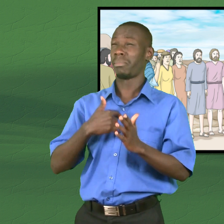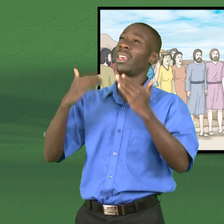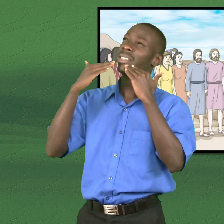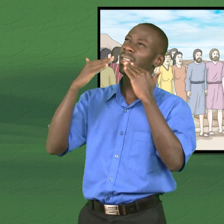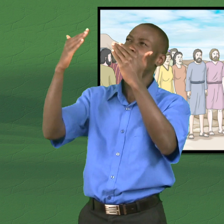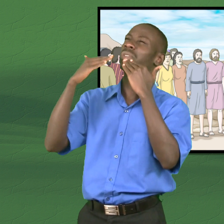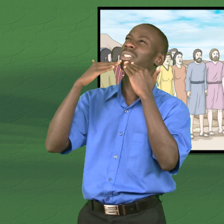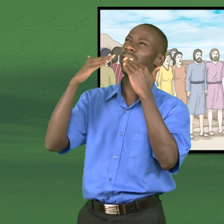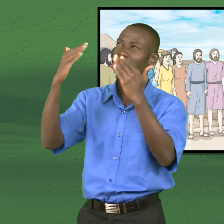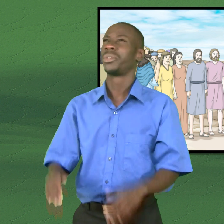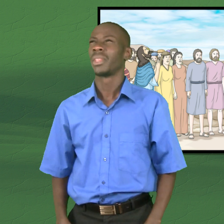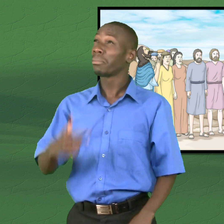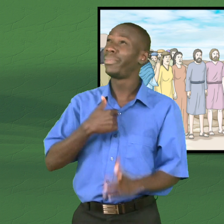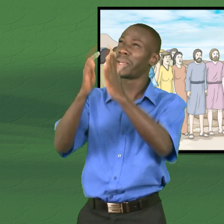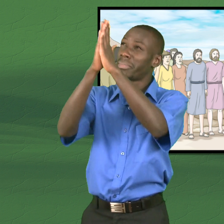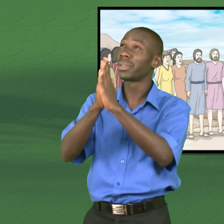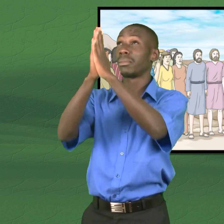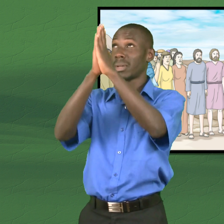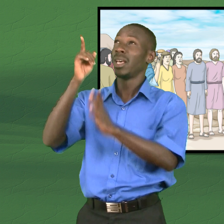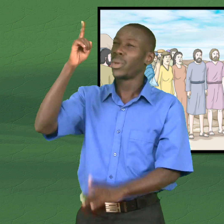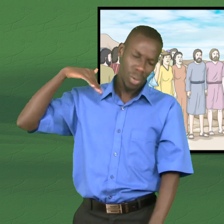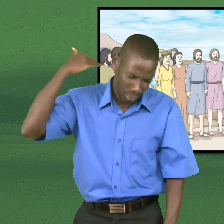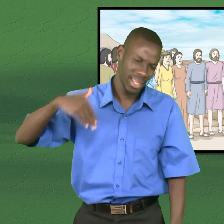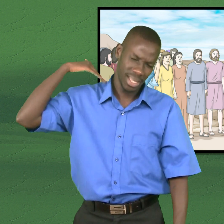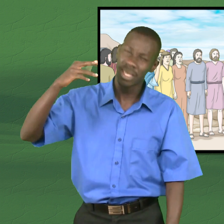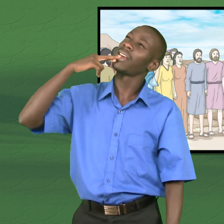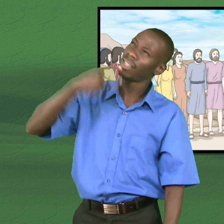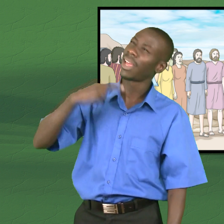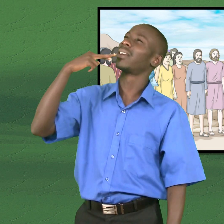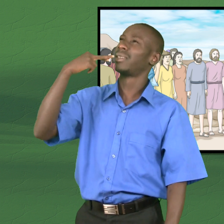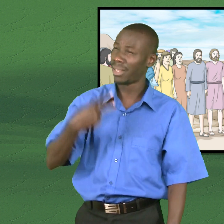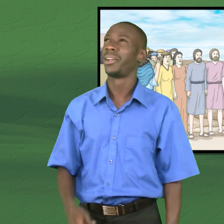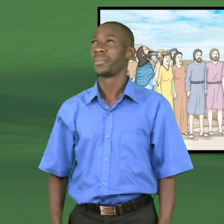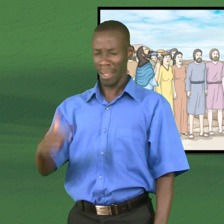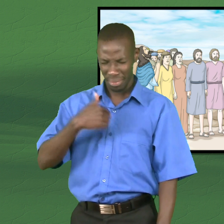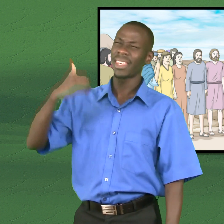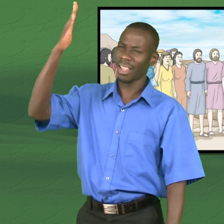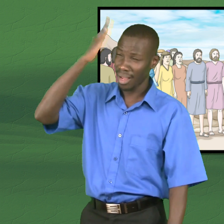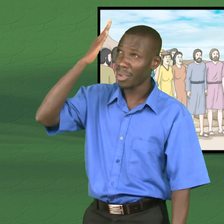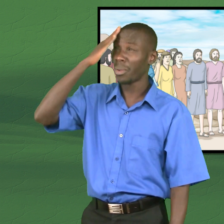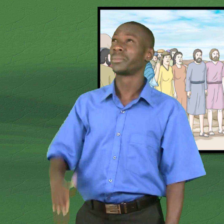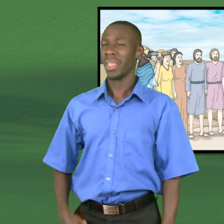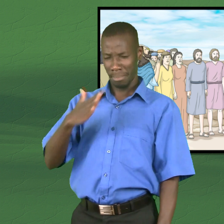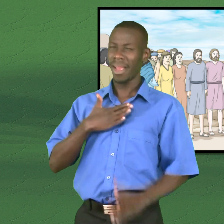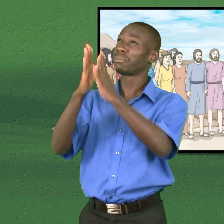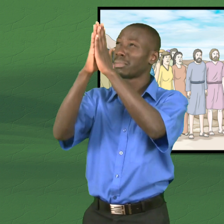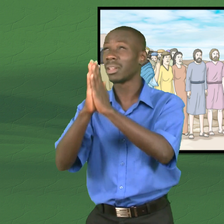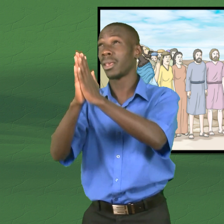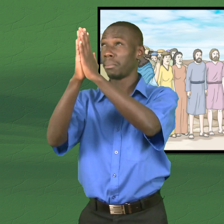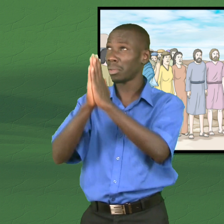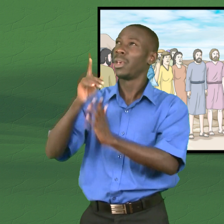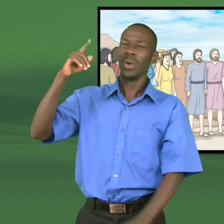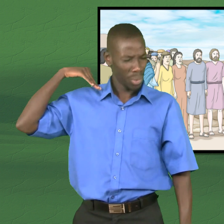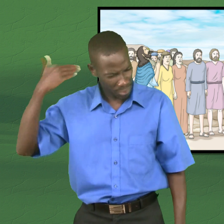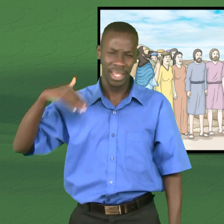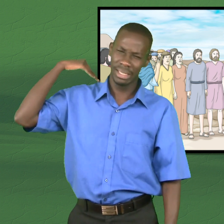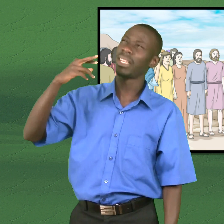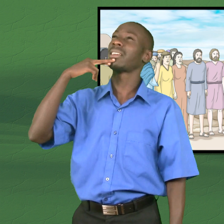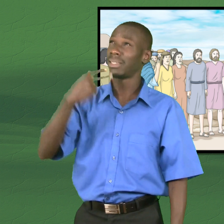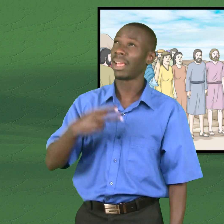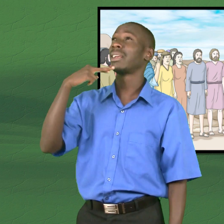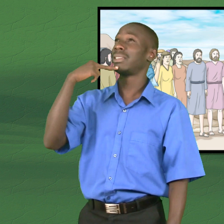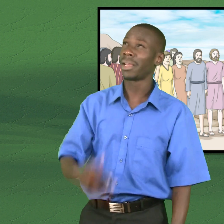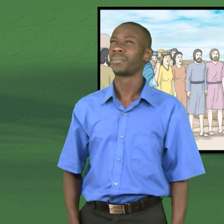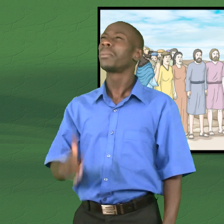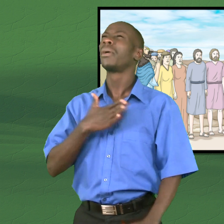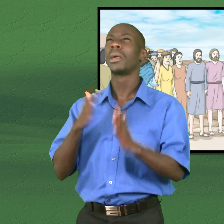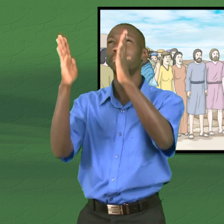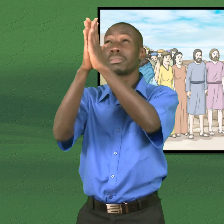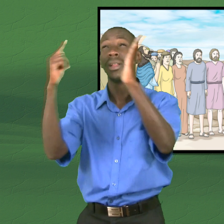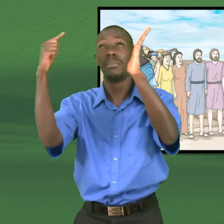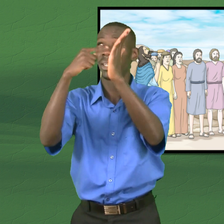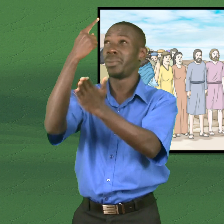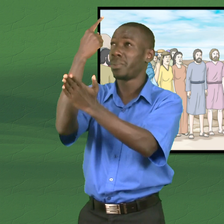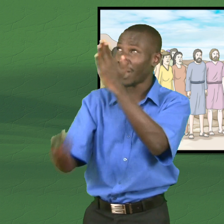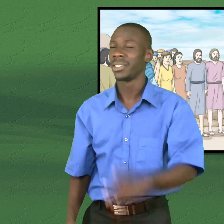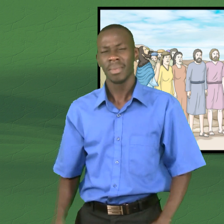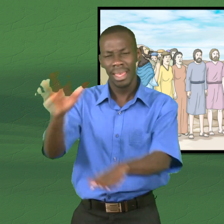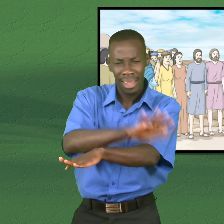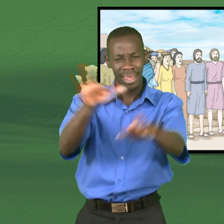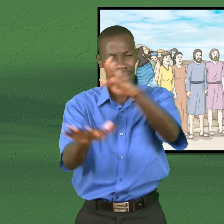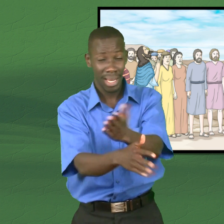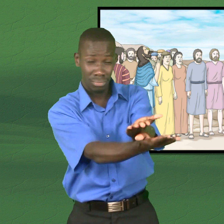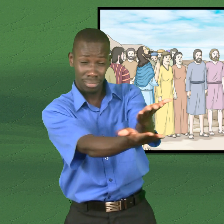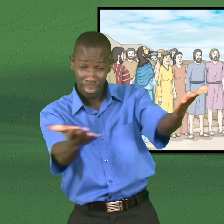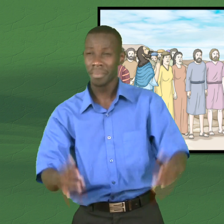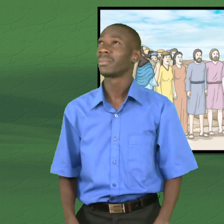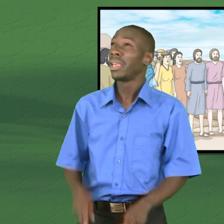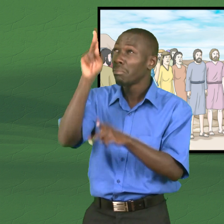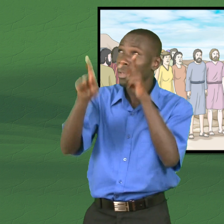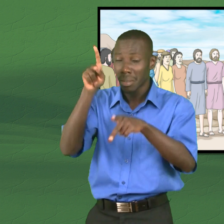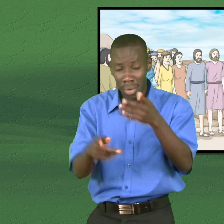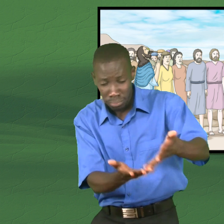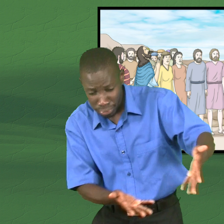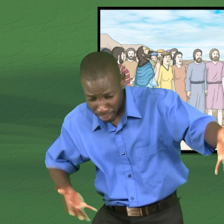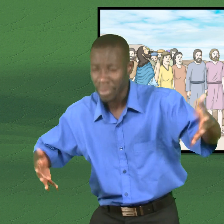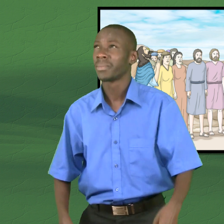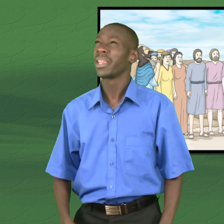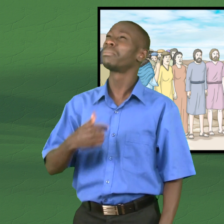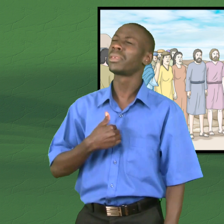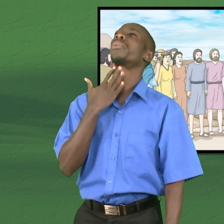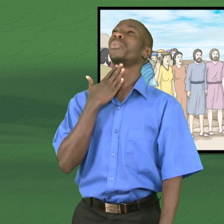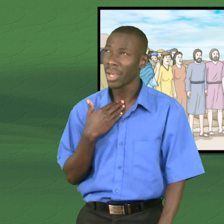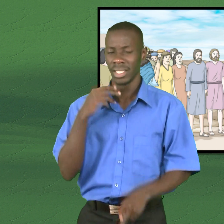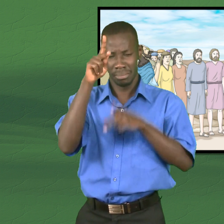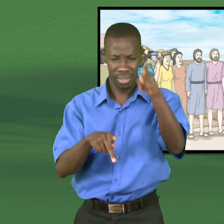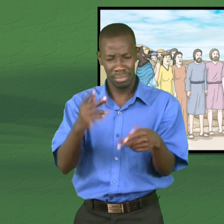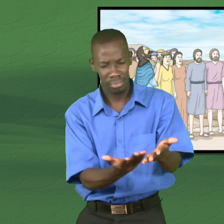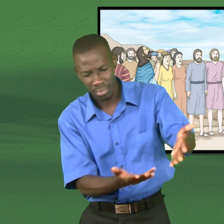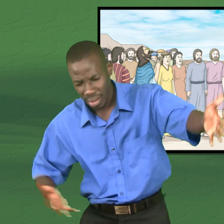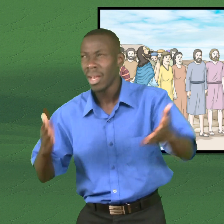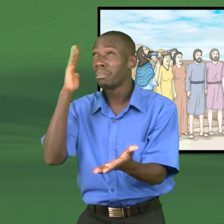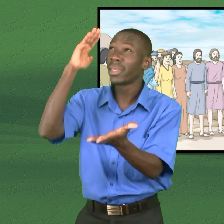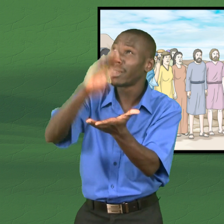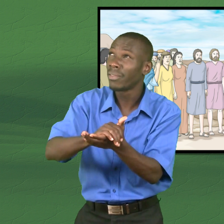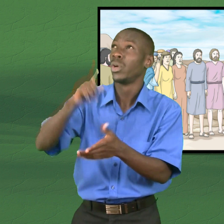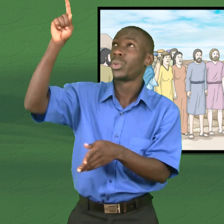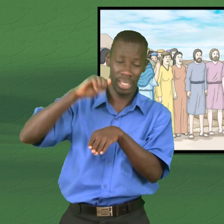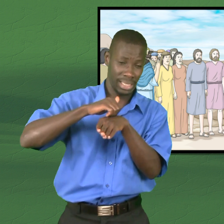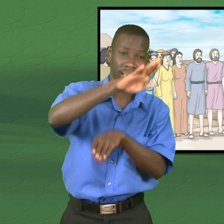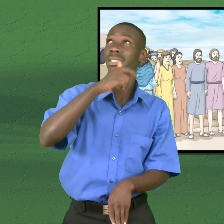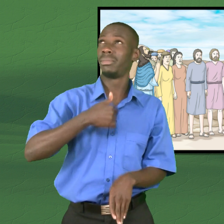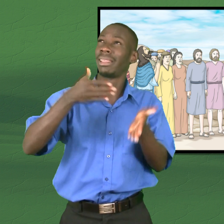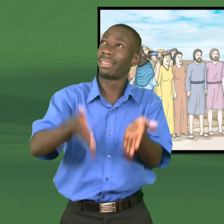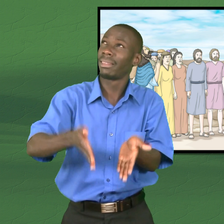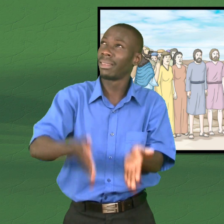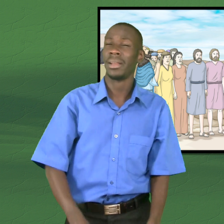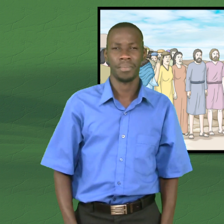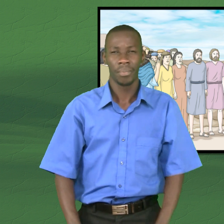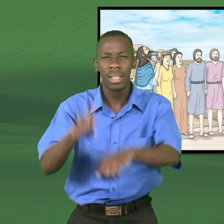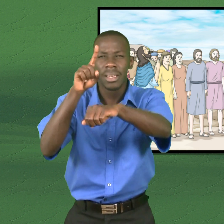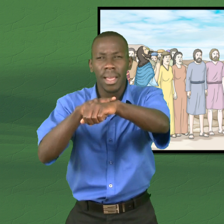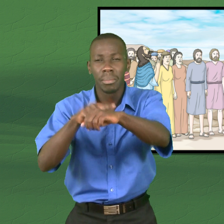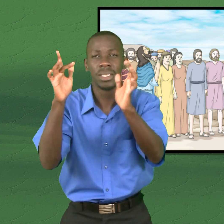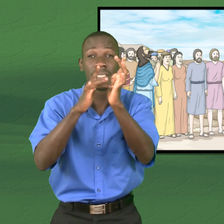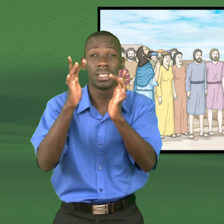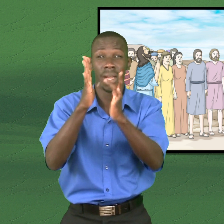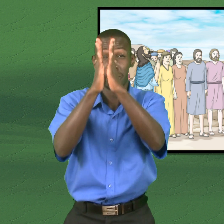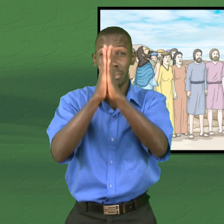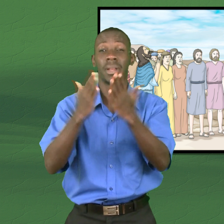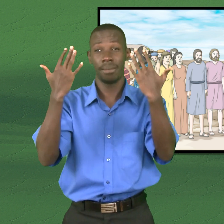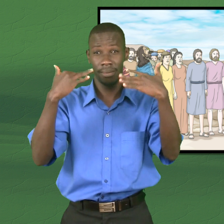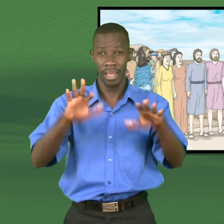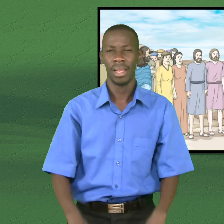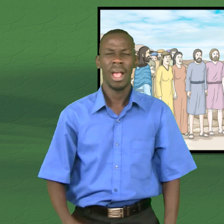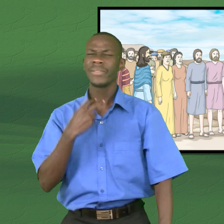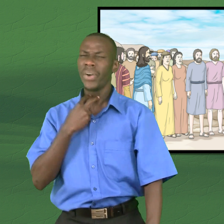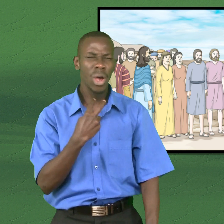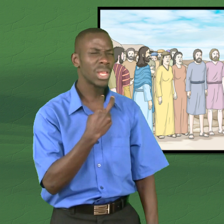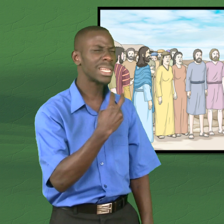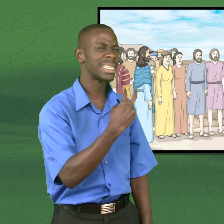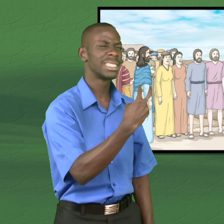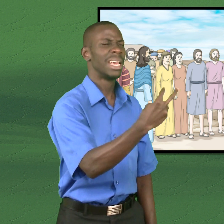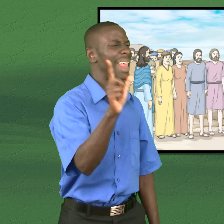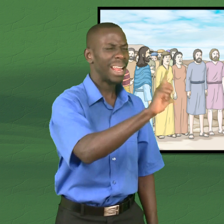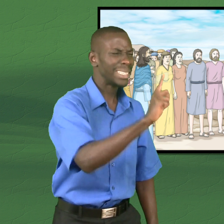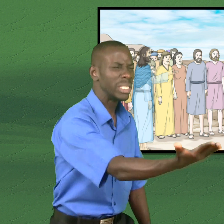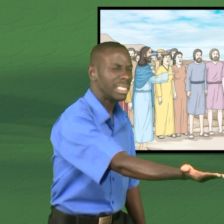I knew that You always hear Me, but I say this for the benefit of the people standing here, so they may believe that You sent Me.”